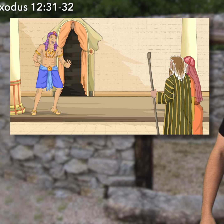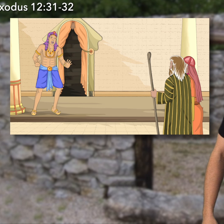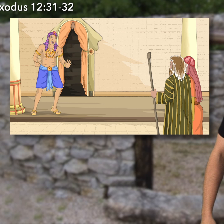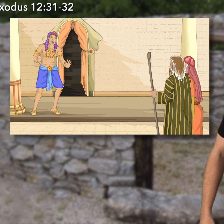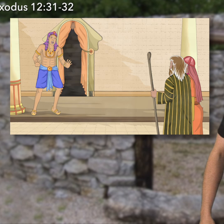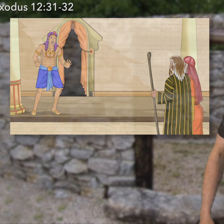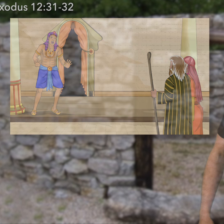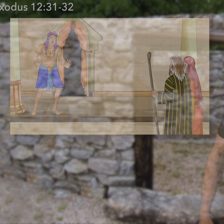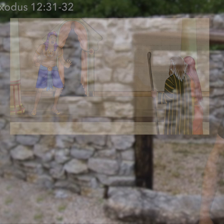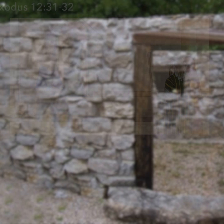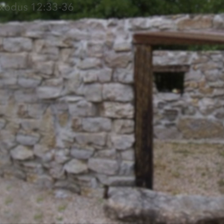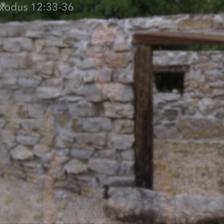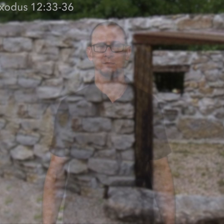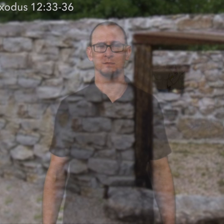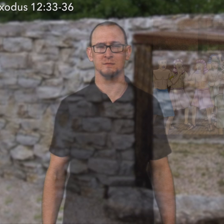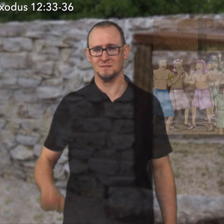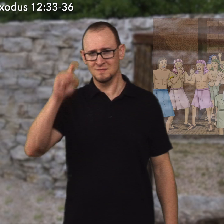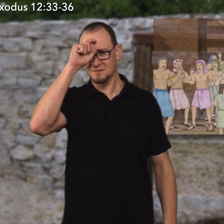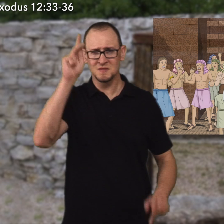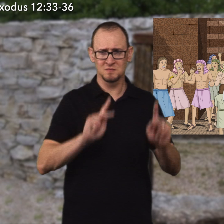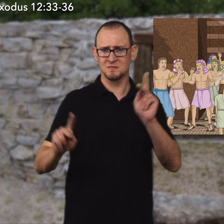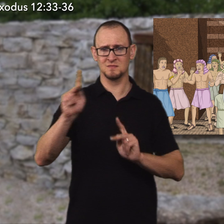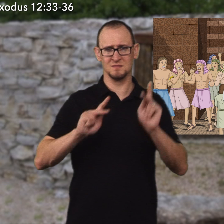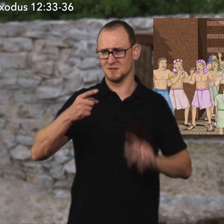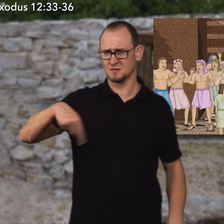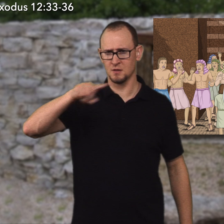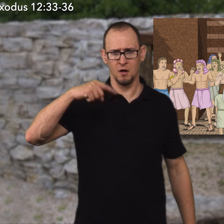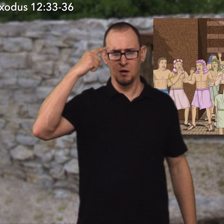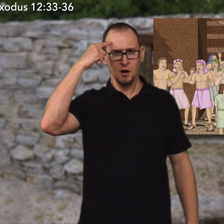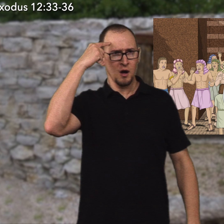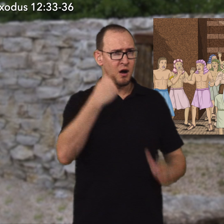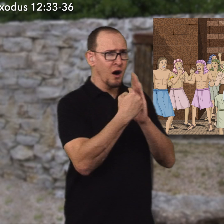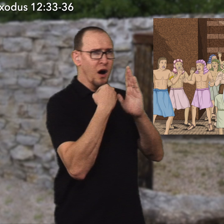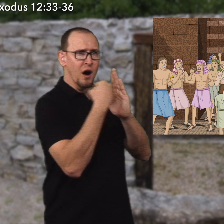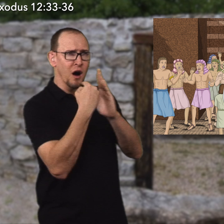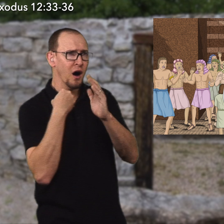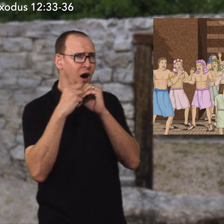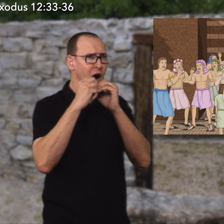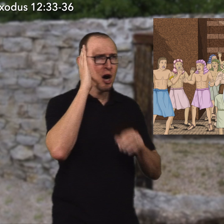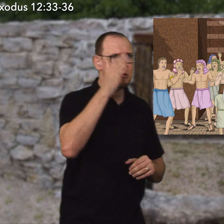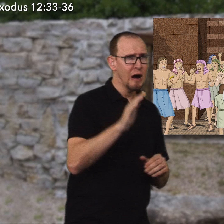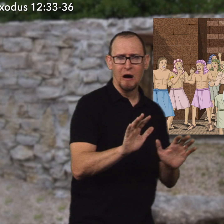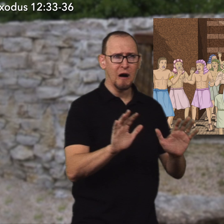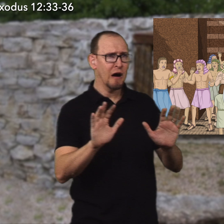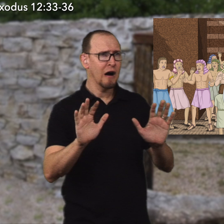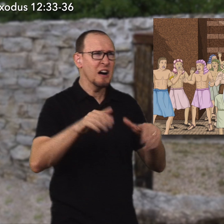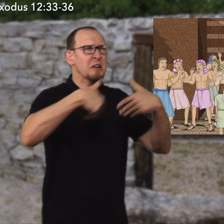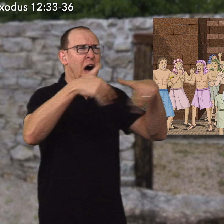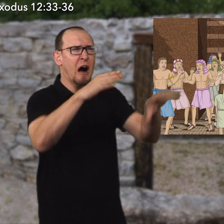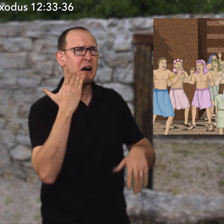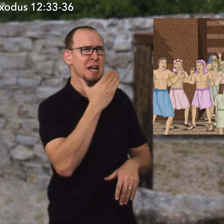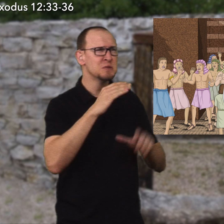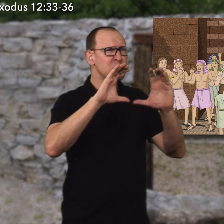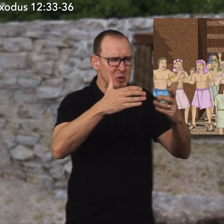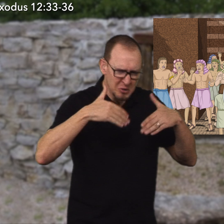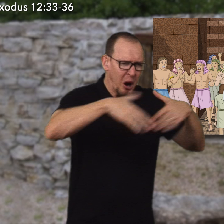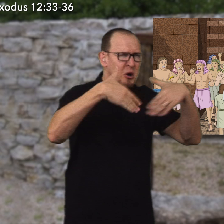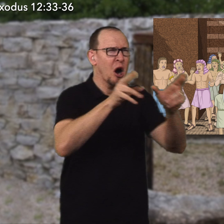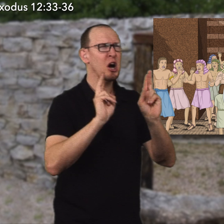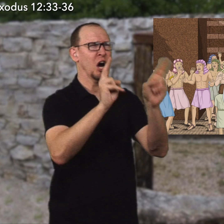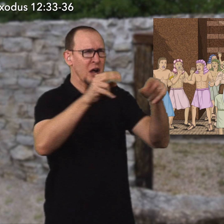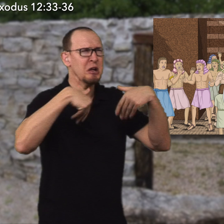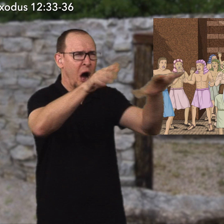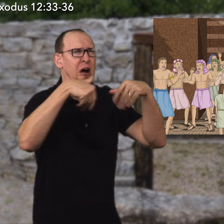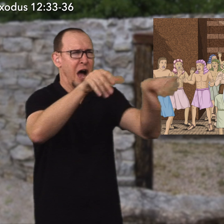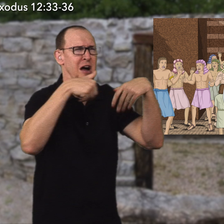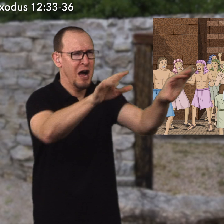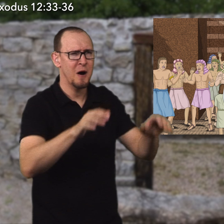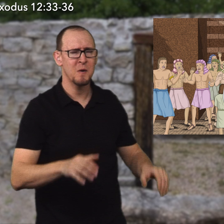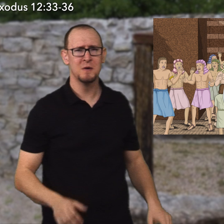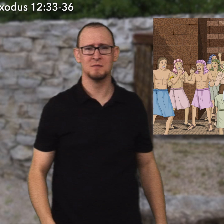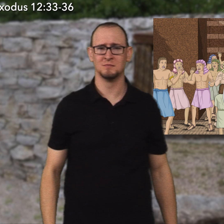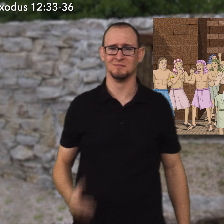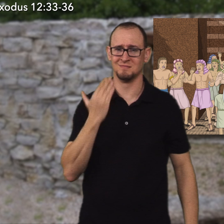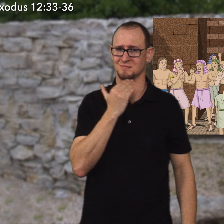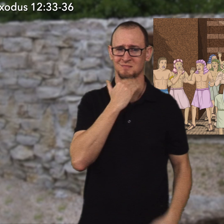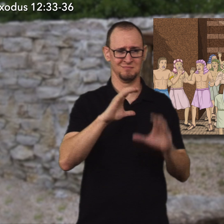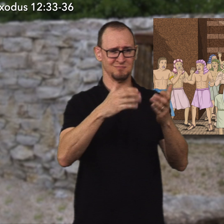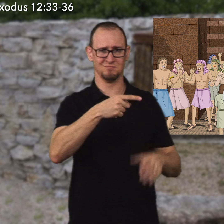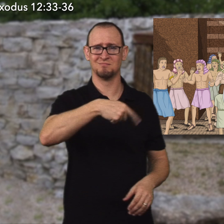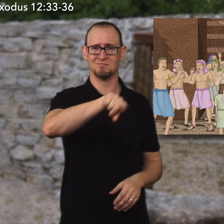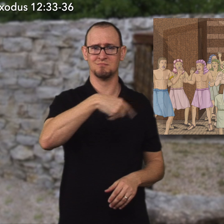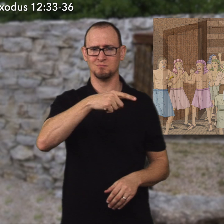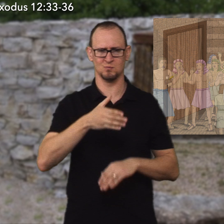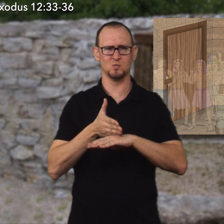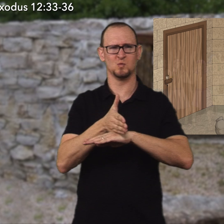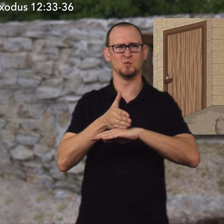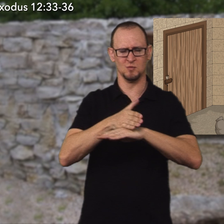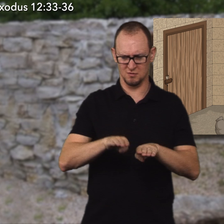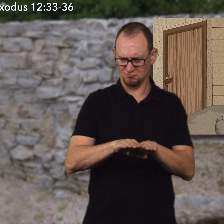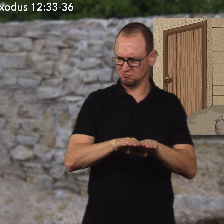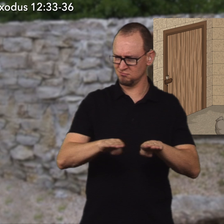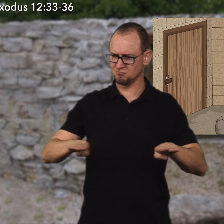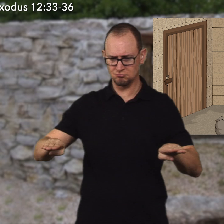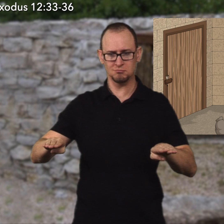And in order to send them out of the land quickly, the Egyptians urged the people on. “For otherwise,” they said, “we are all going to die!”